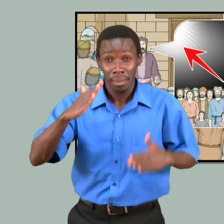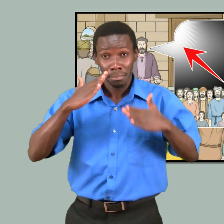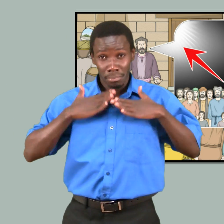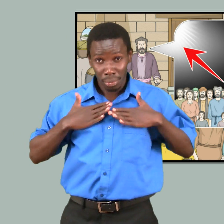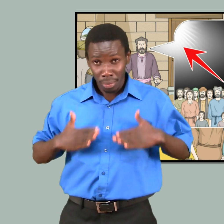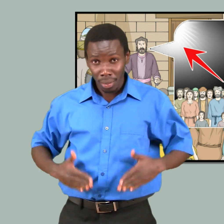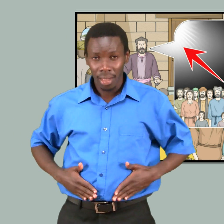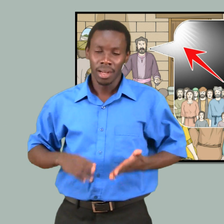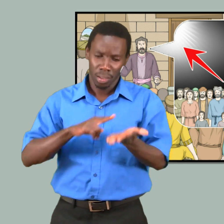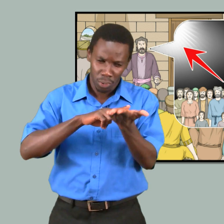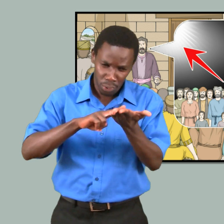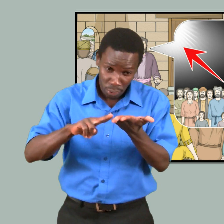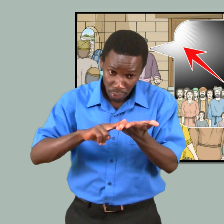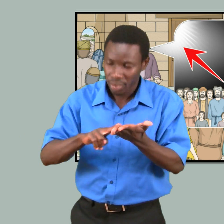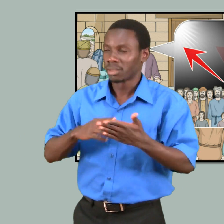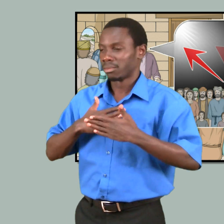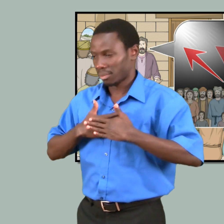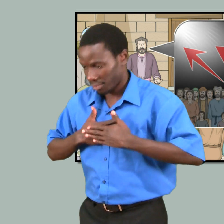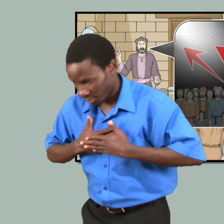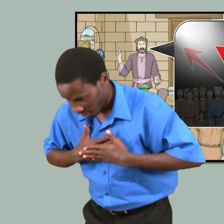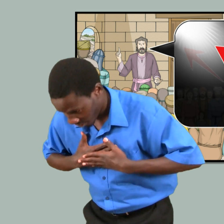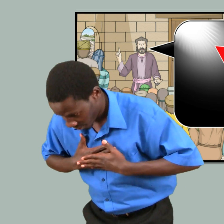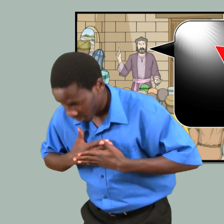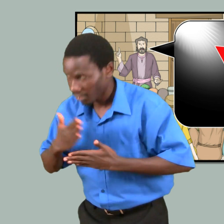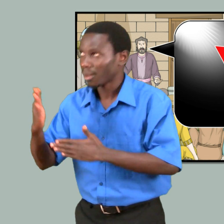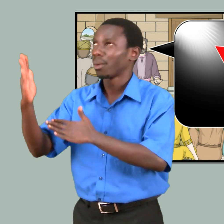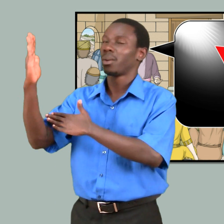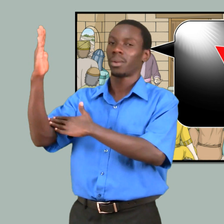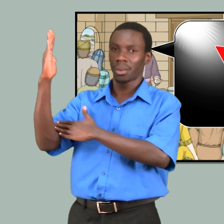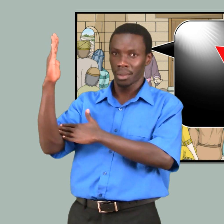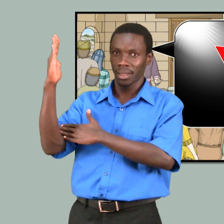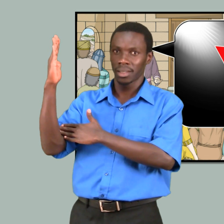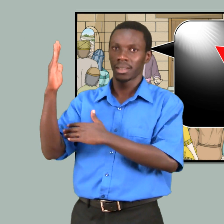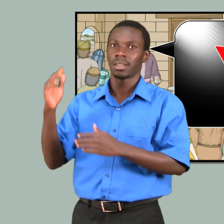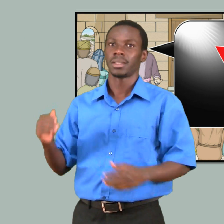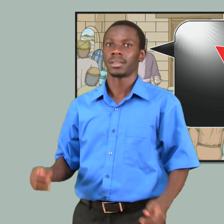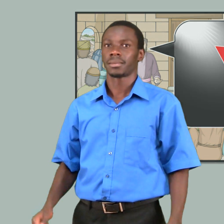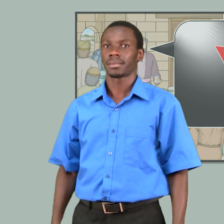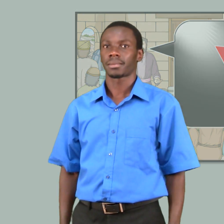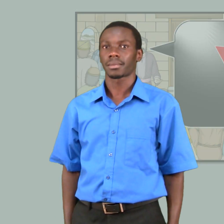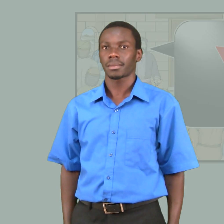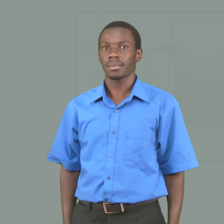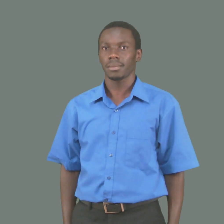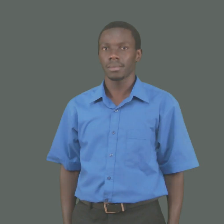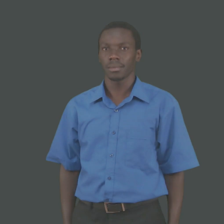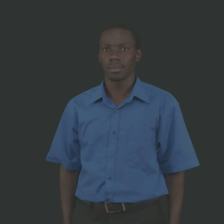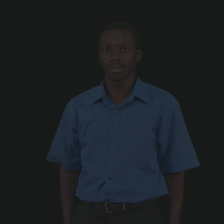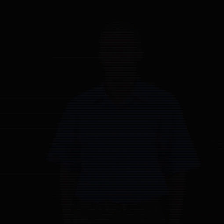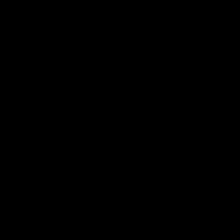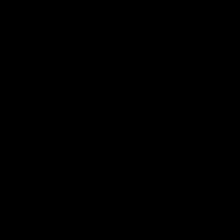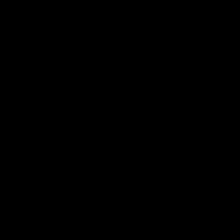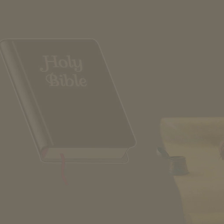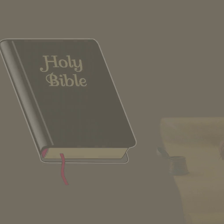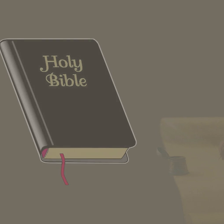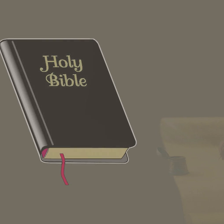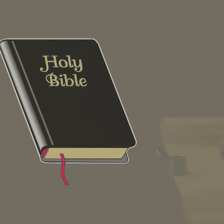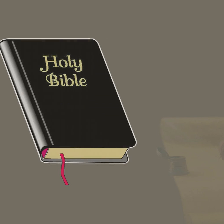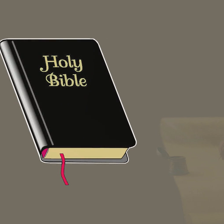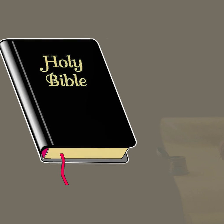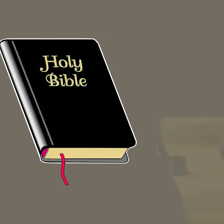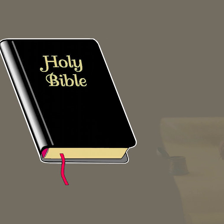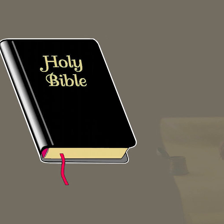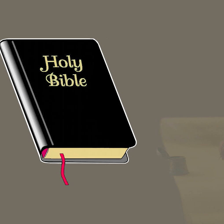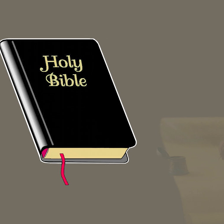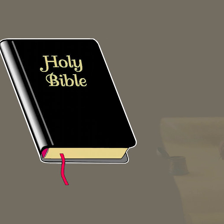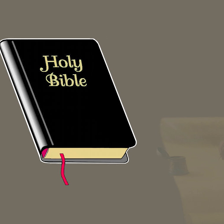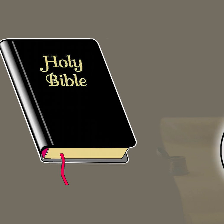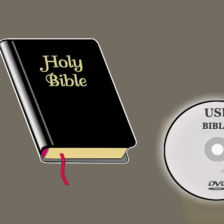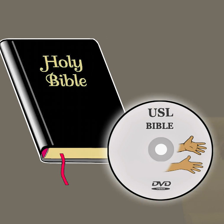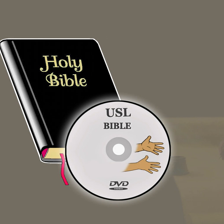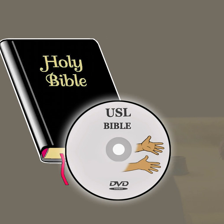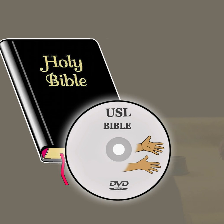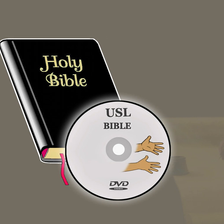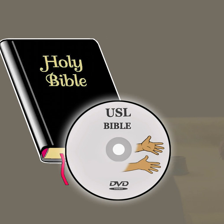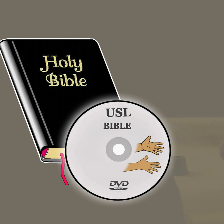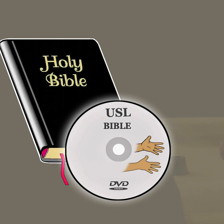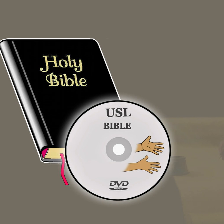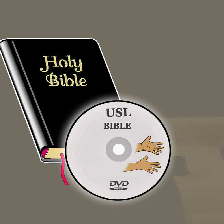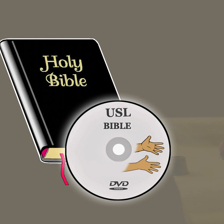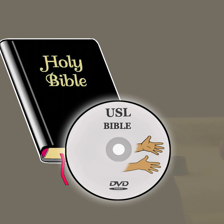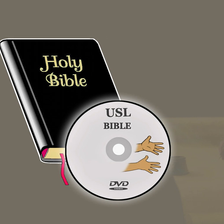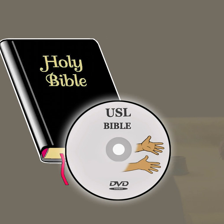Therefore glorify God with your body.